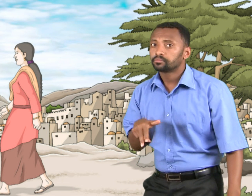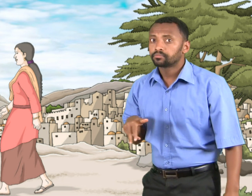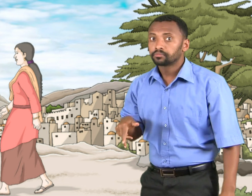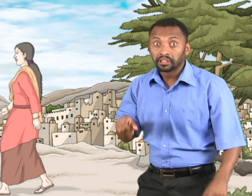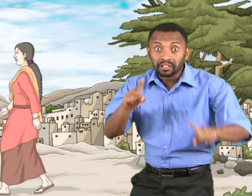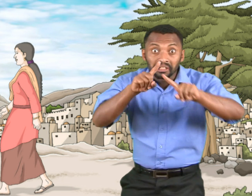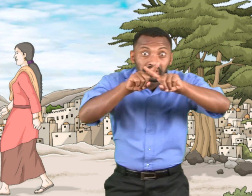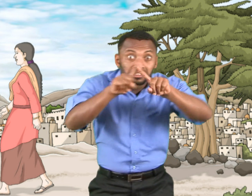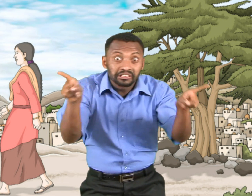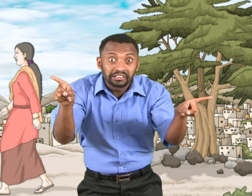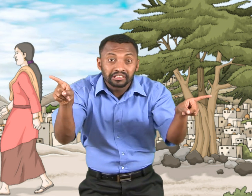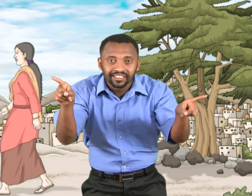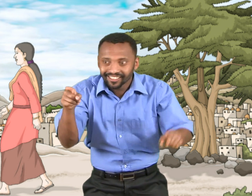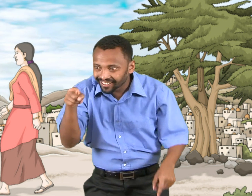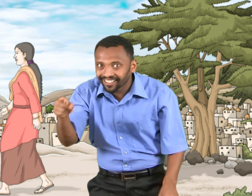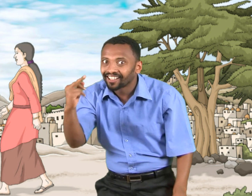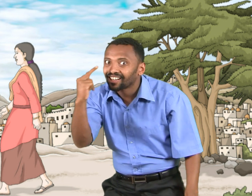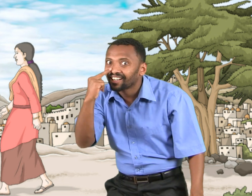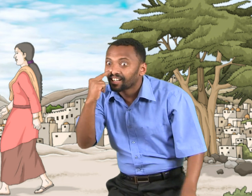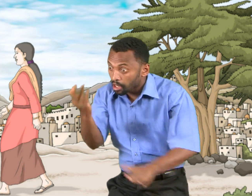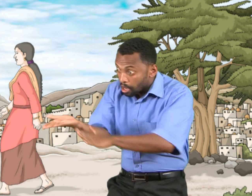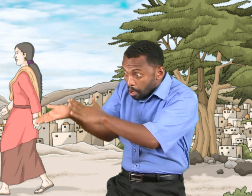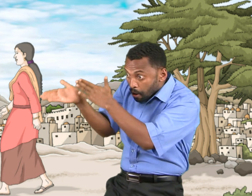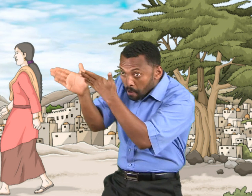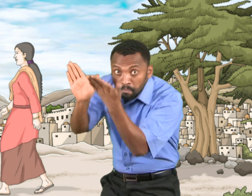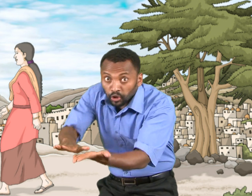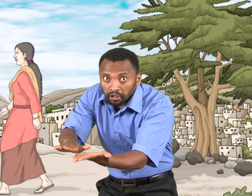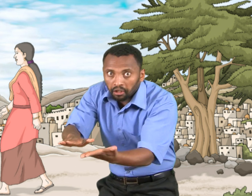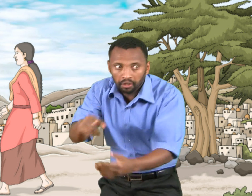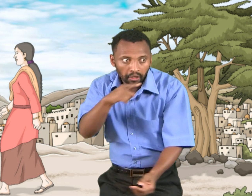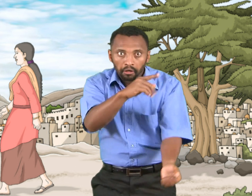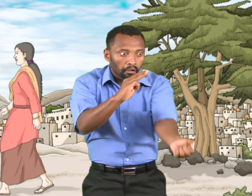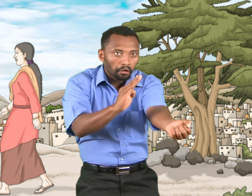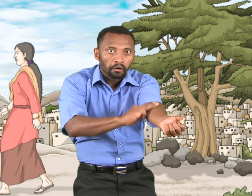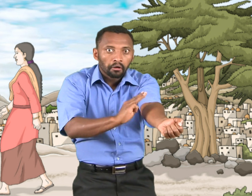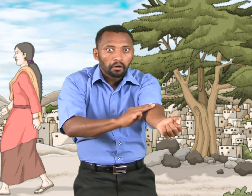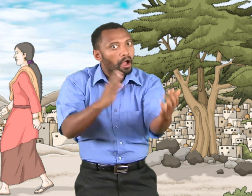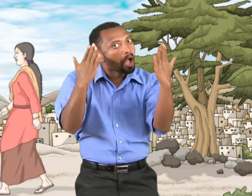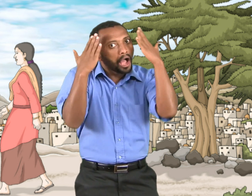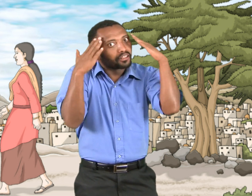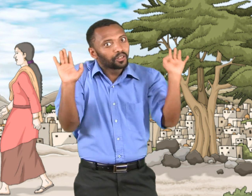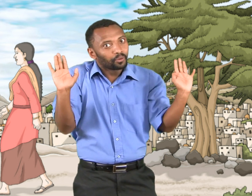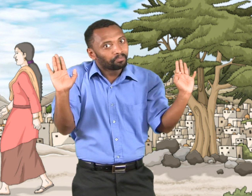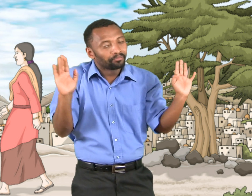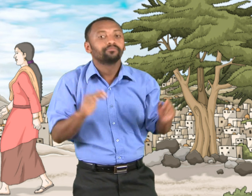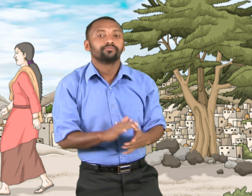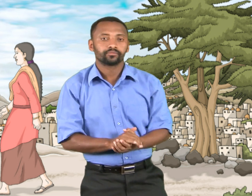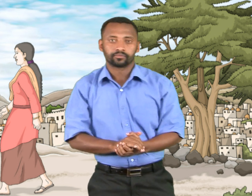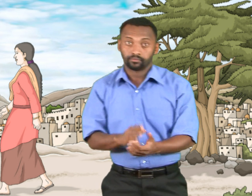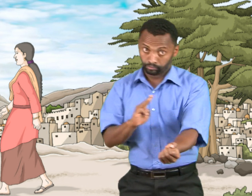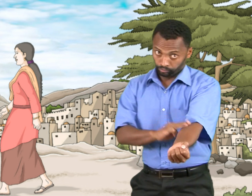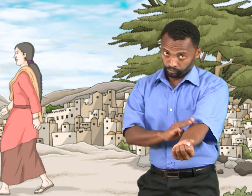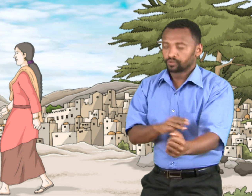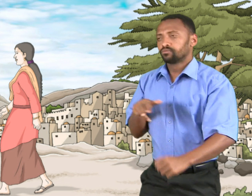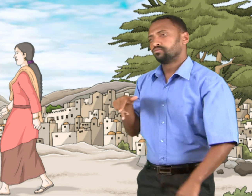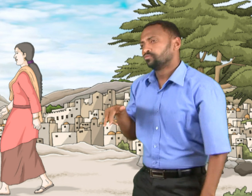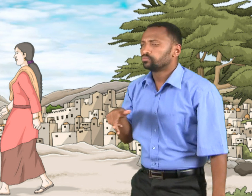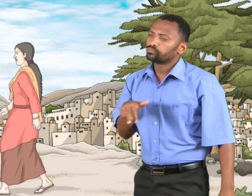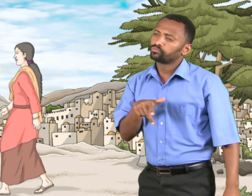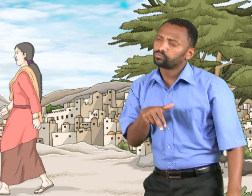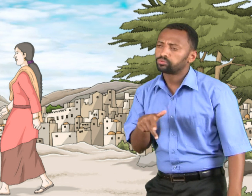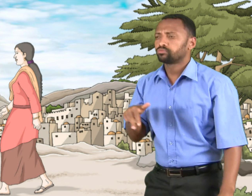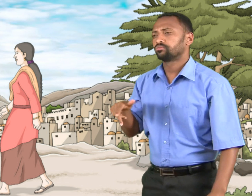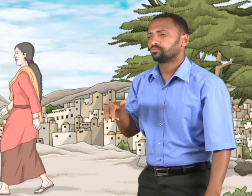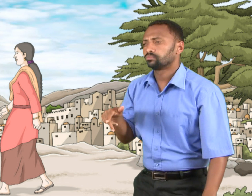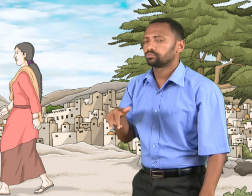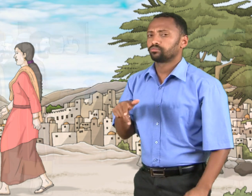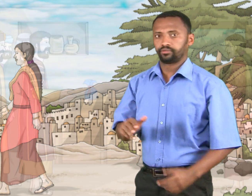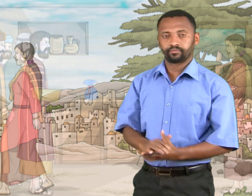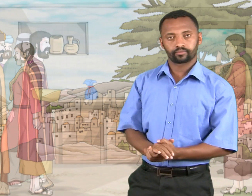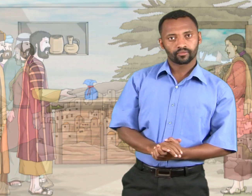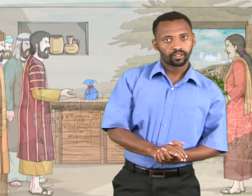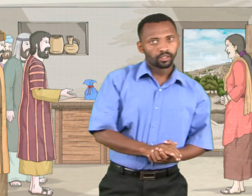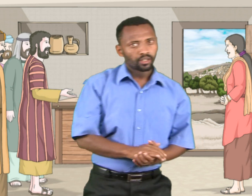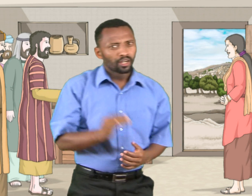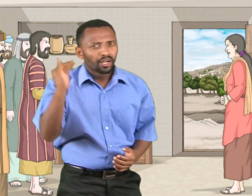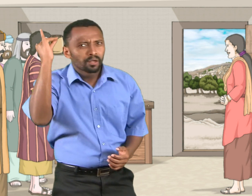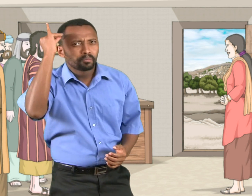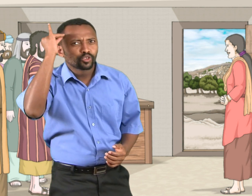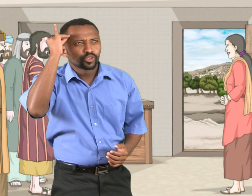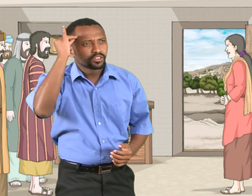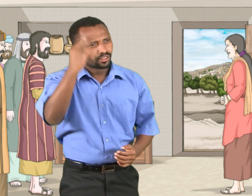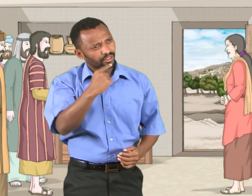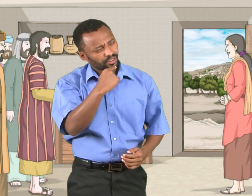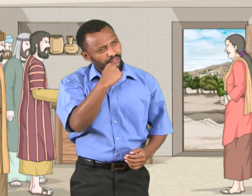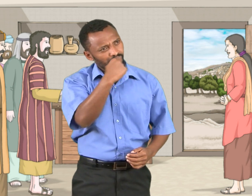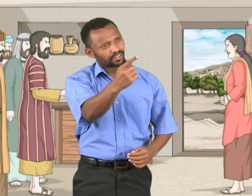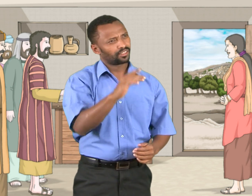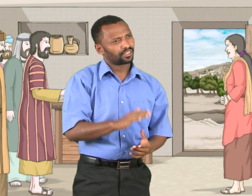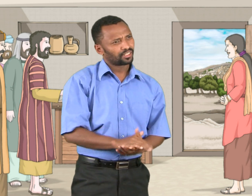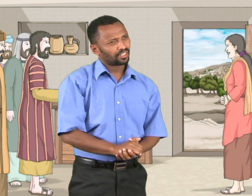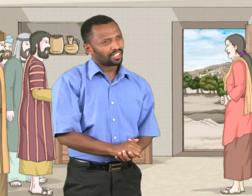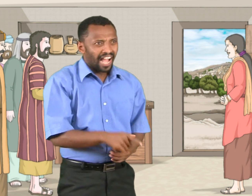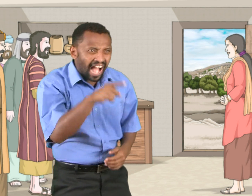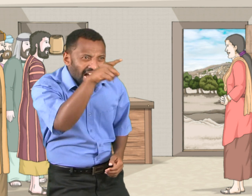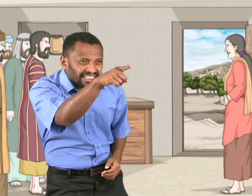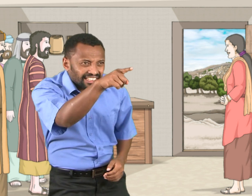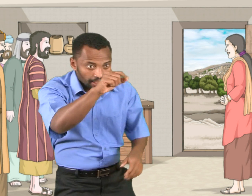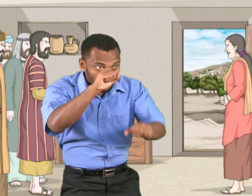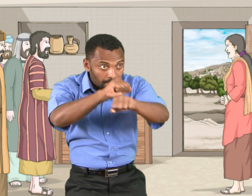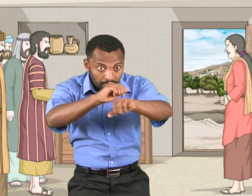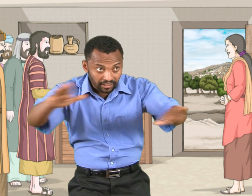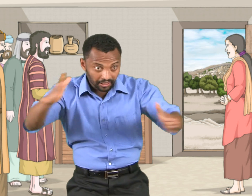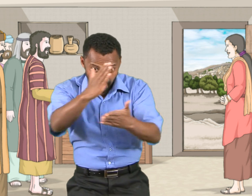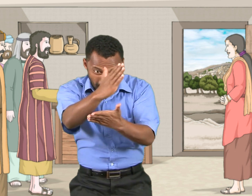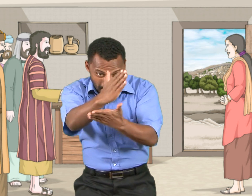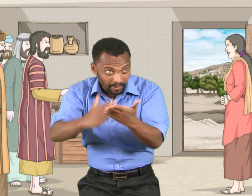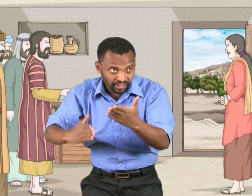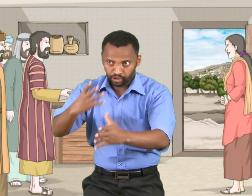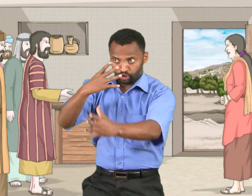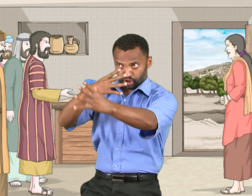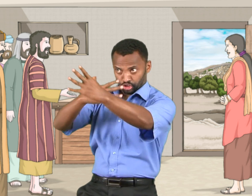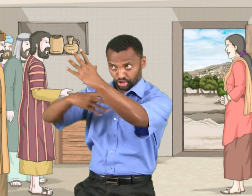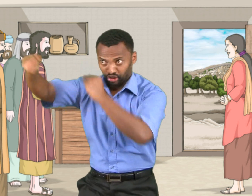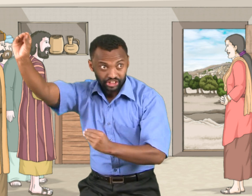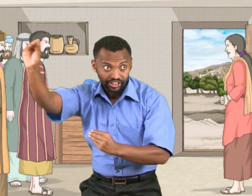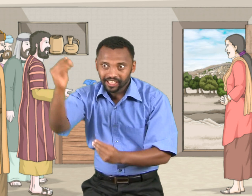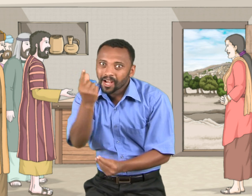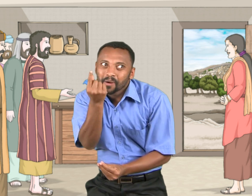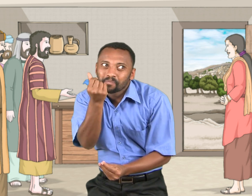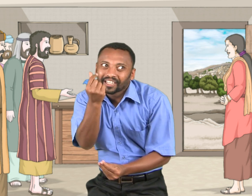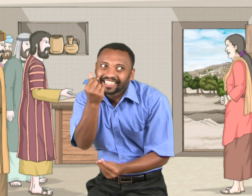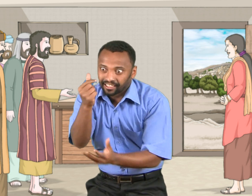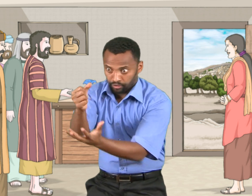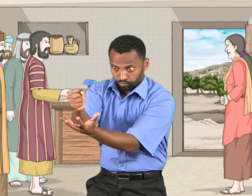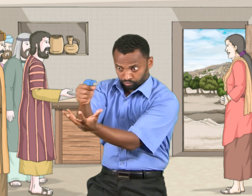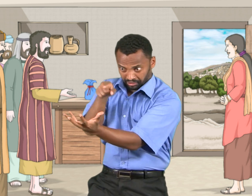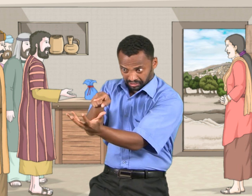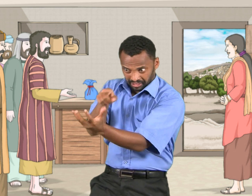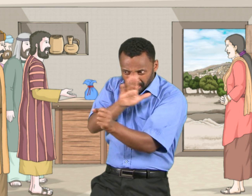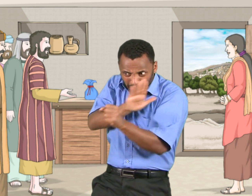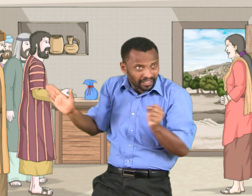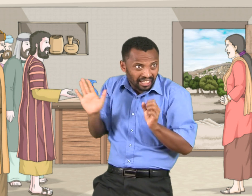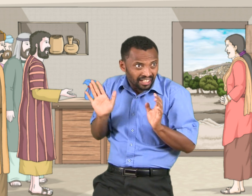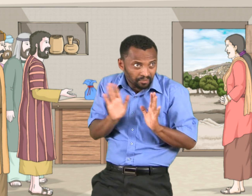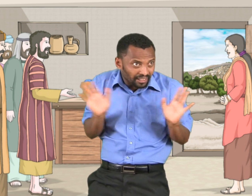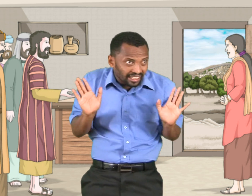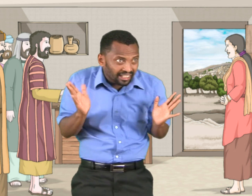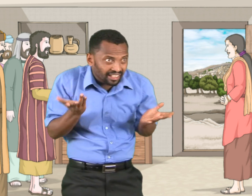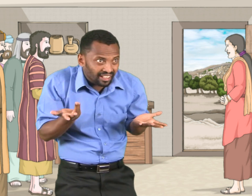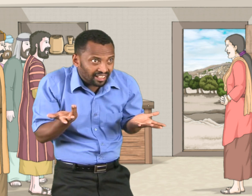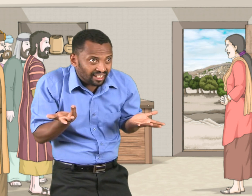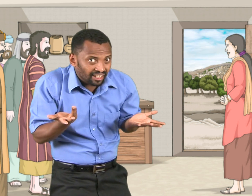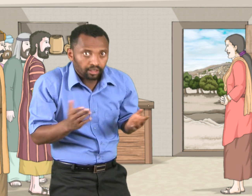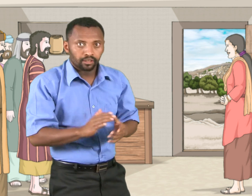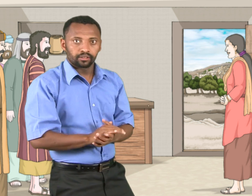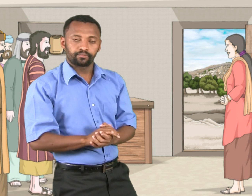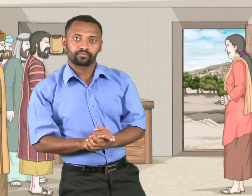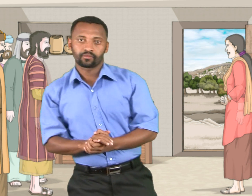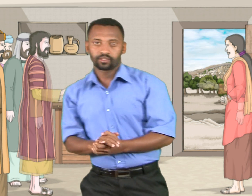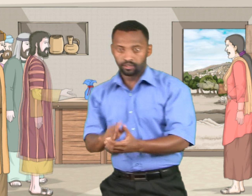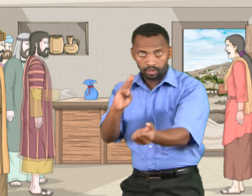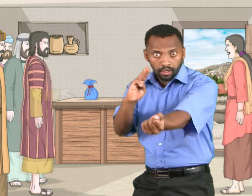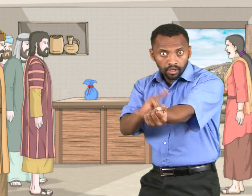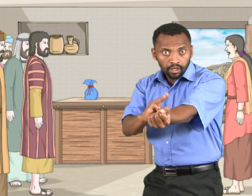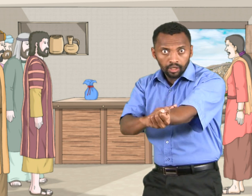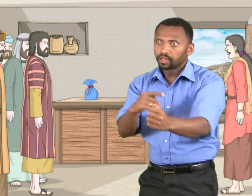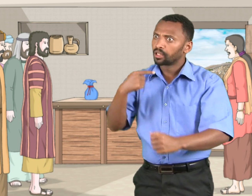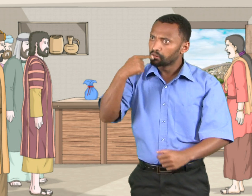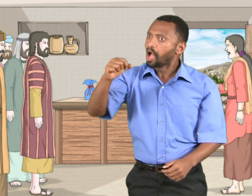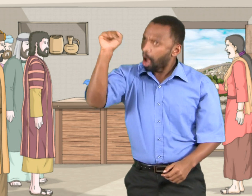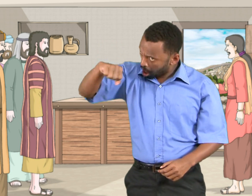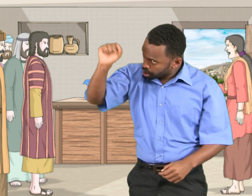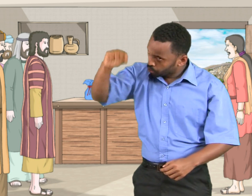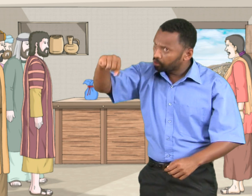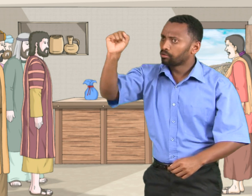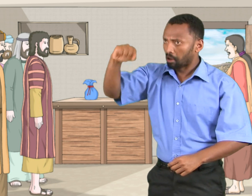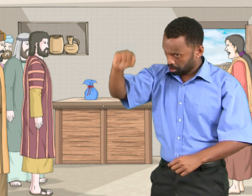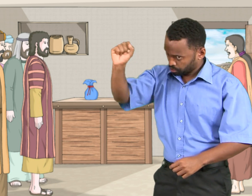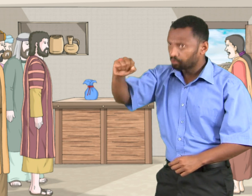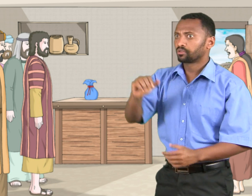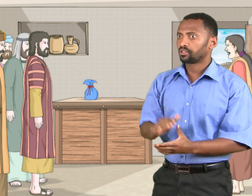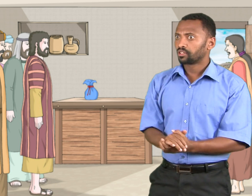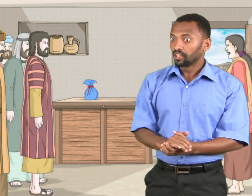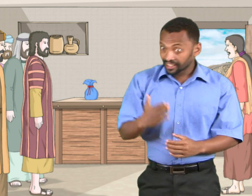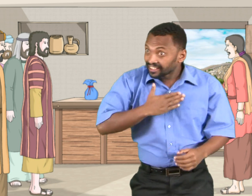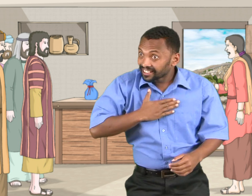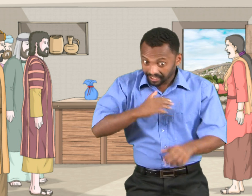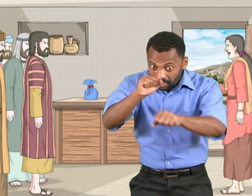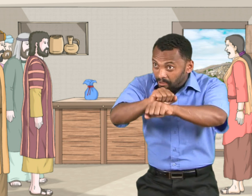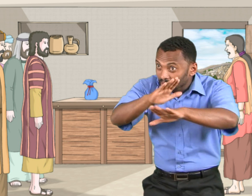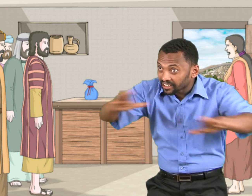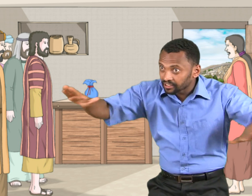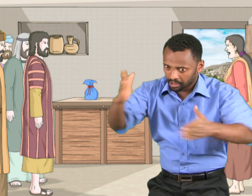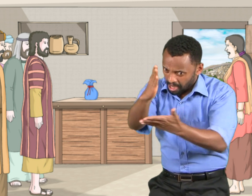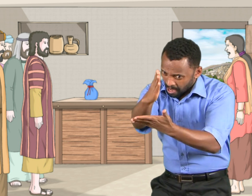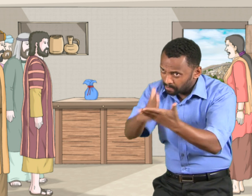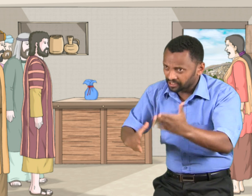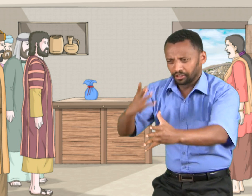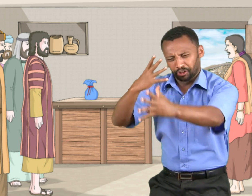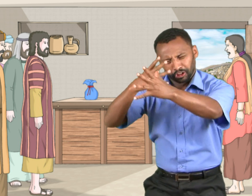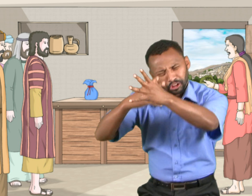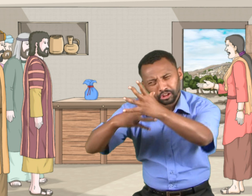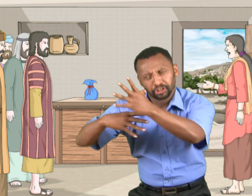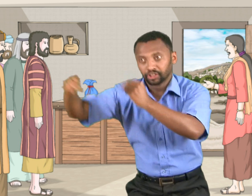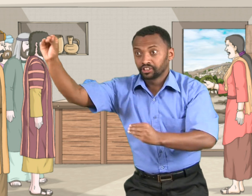“Tell me,” said Peter, “is this the price you and your husband got for the land?” “Yes,” she answered, “that is the price.”